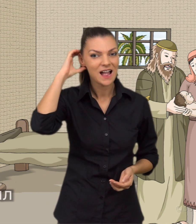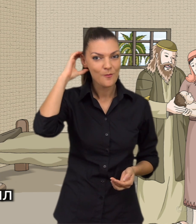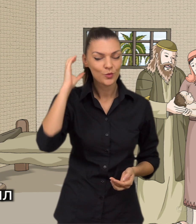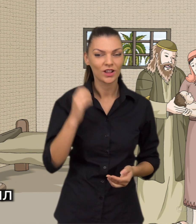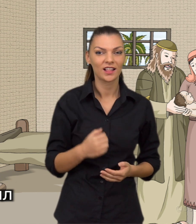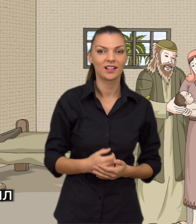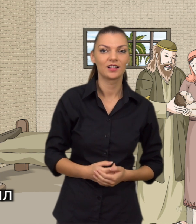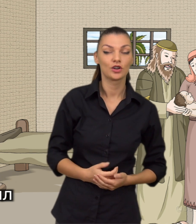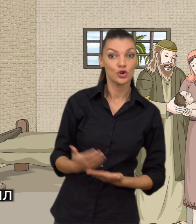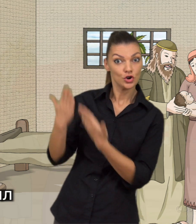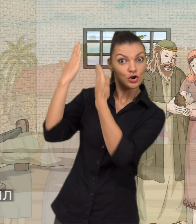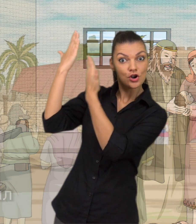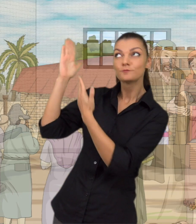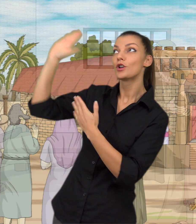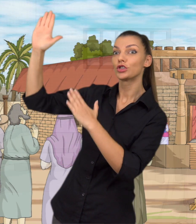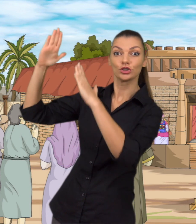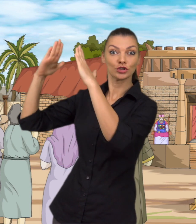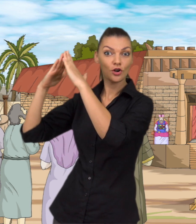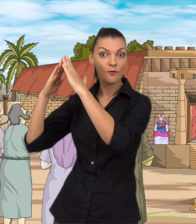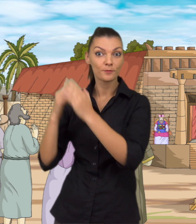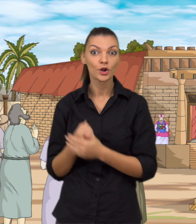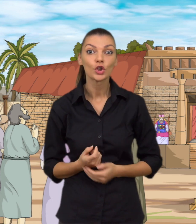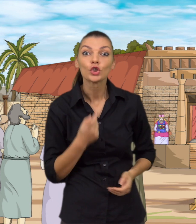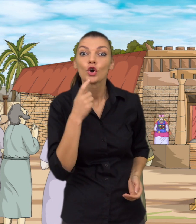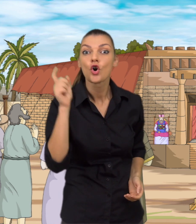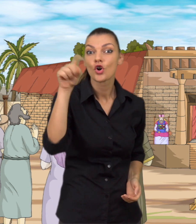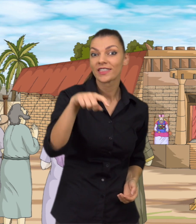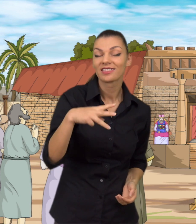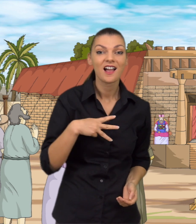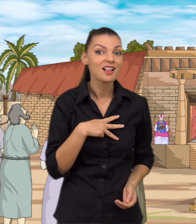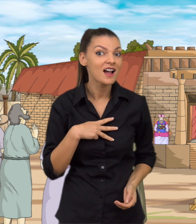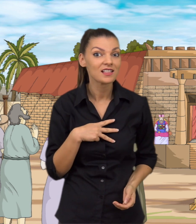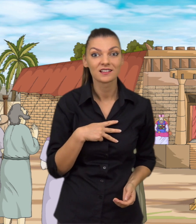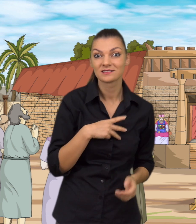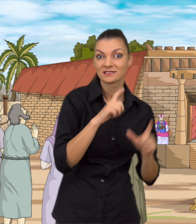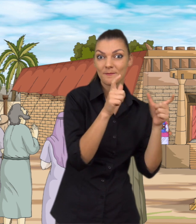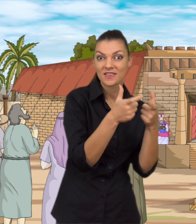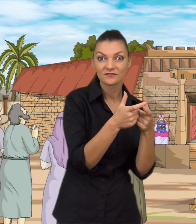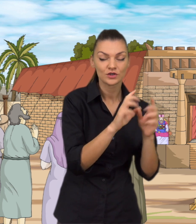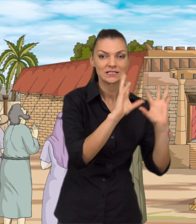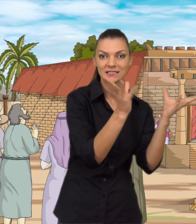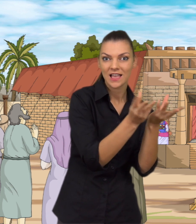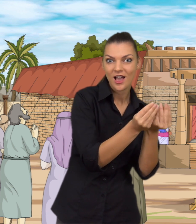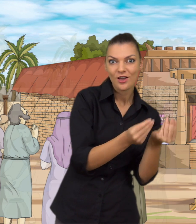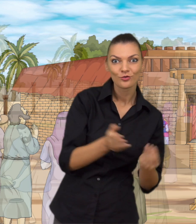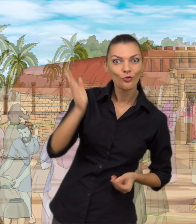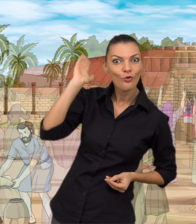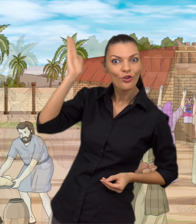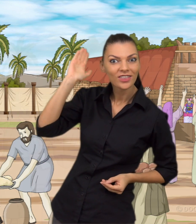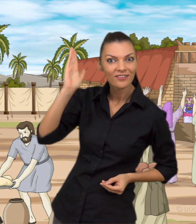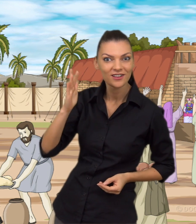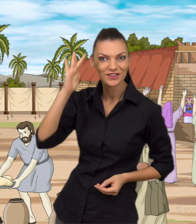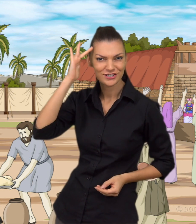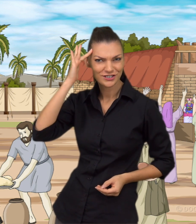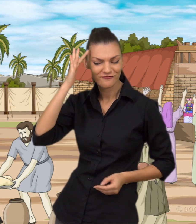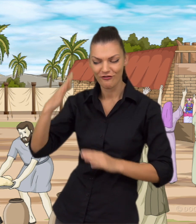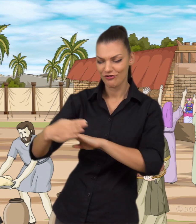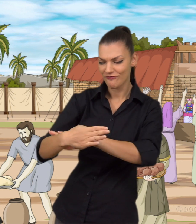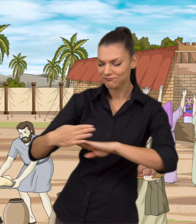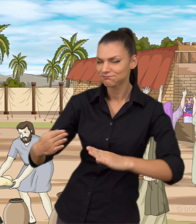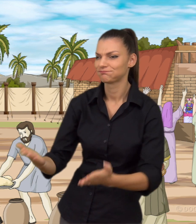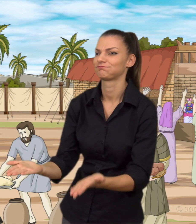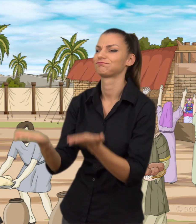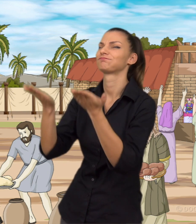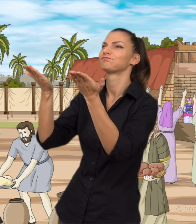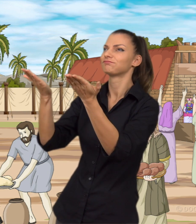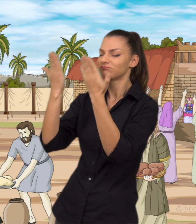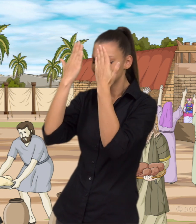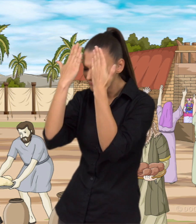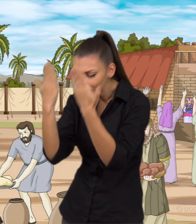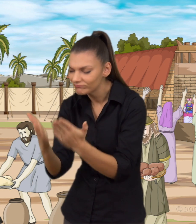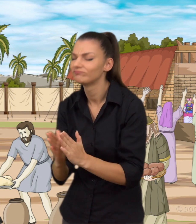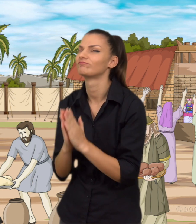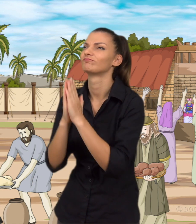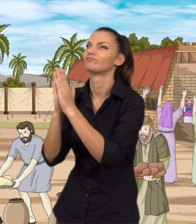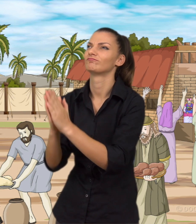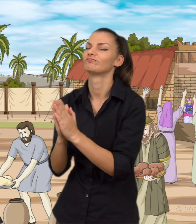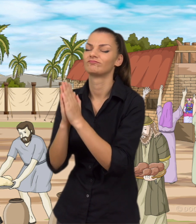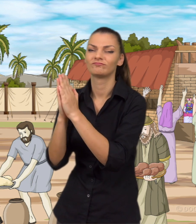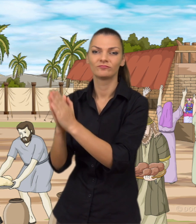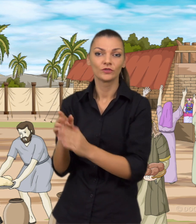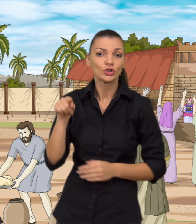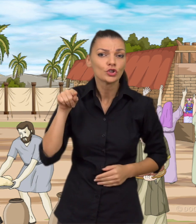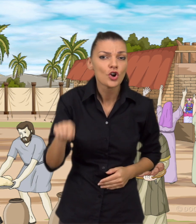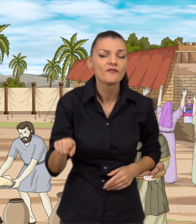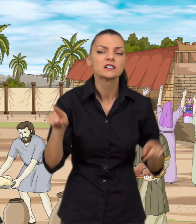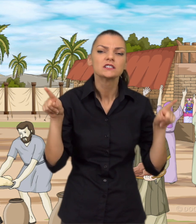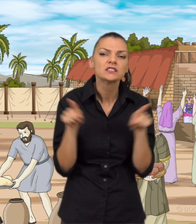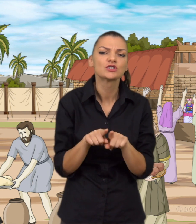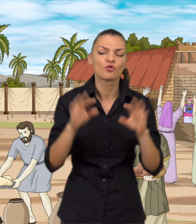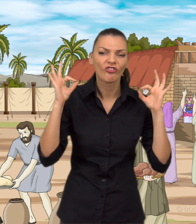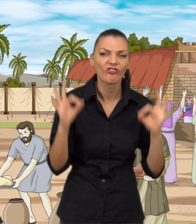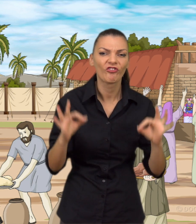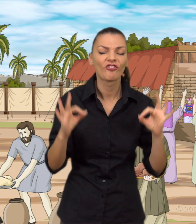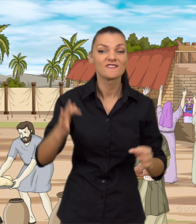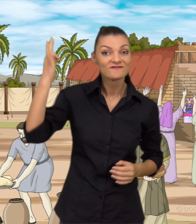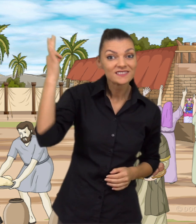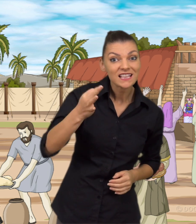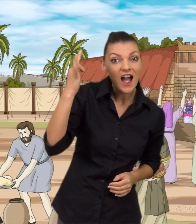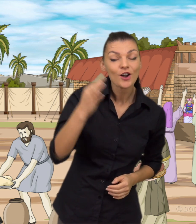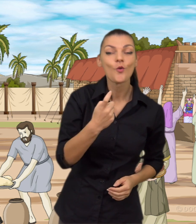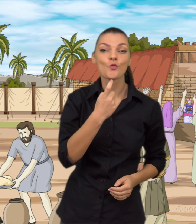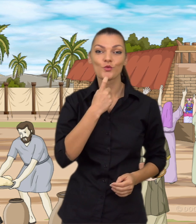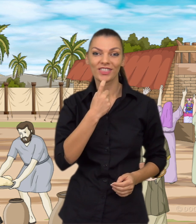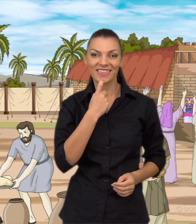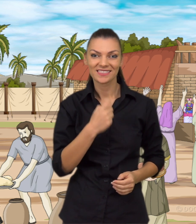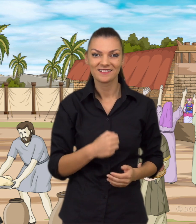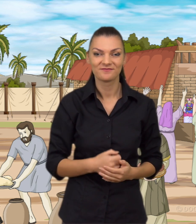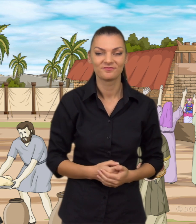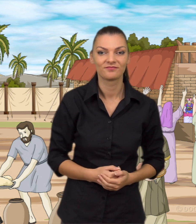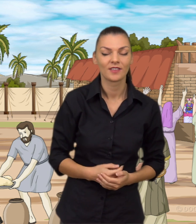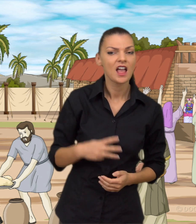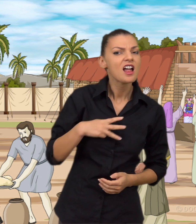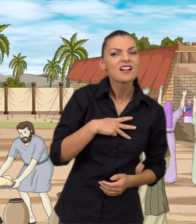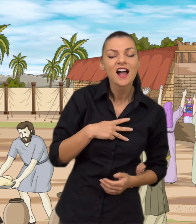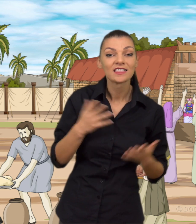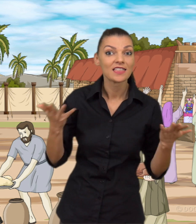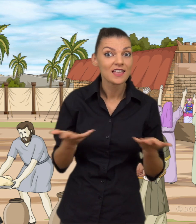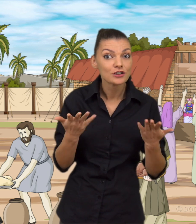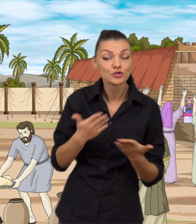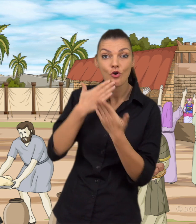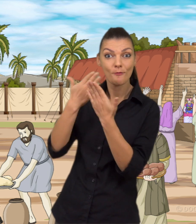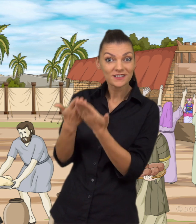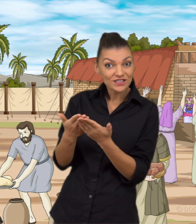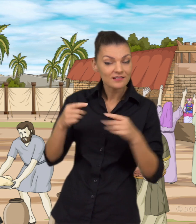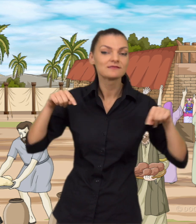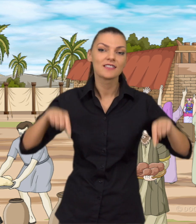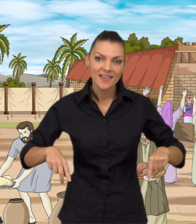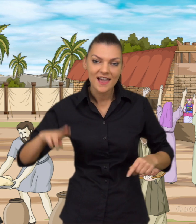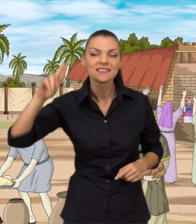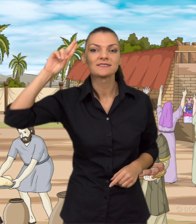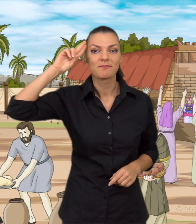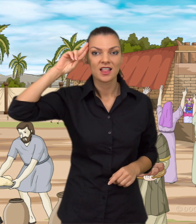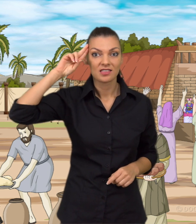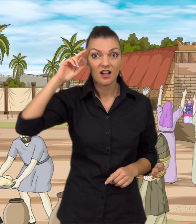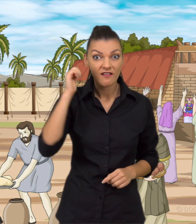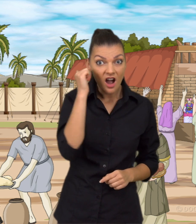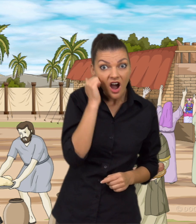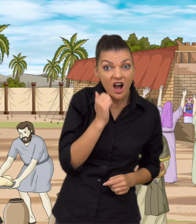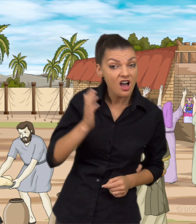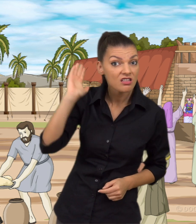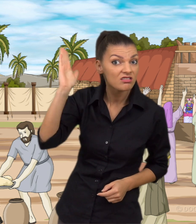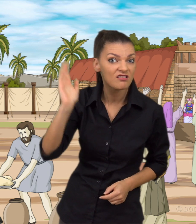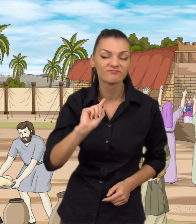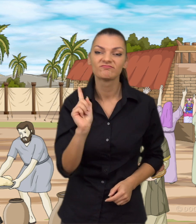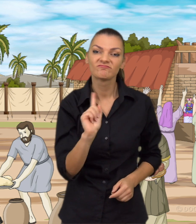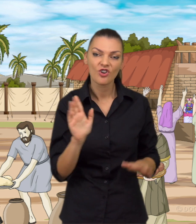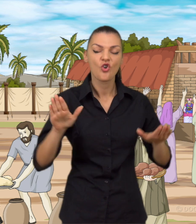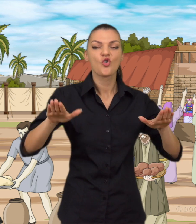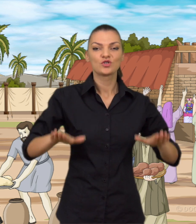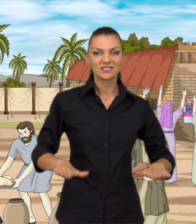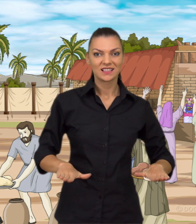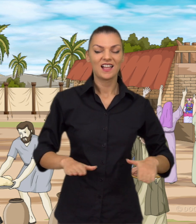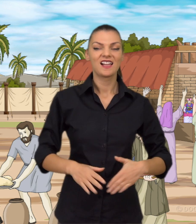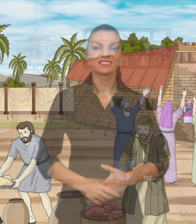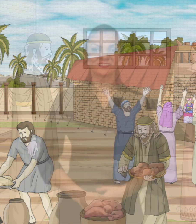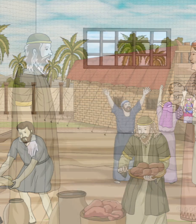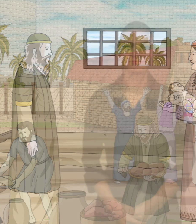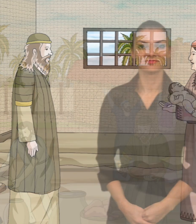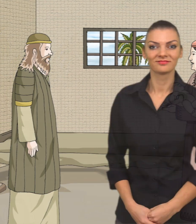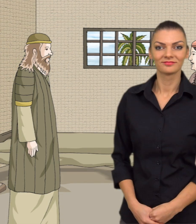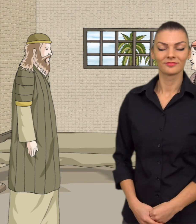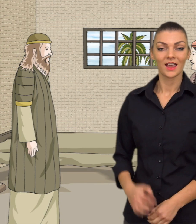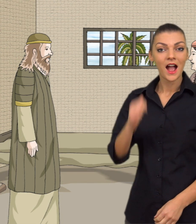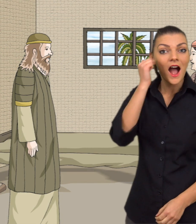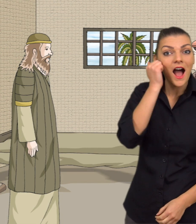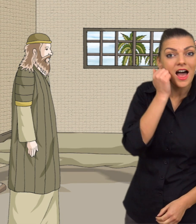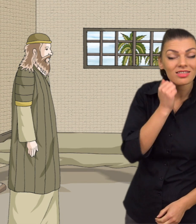Then Elkanah and all his house went up to make the annual sacrifice to the LORD and to fulfill his vow, but Hannah did not go.